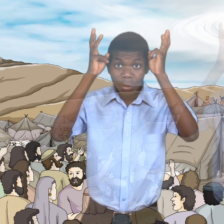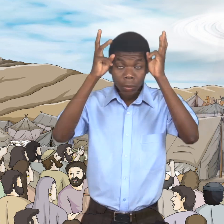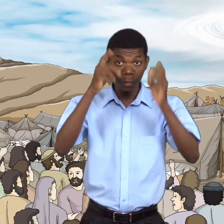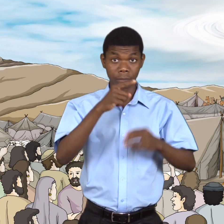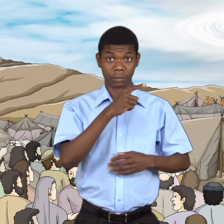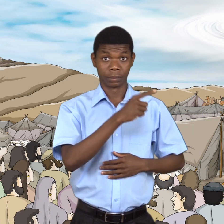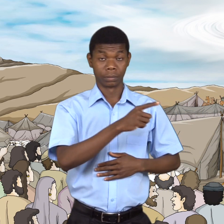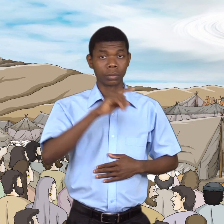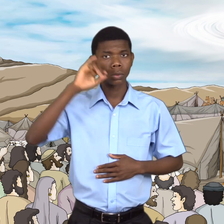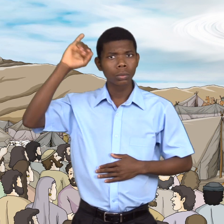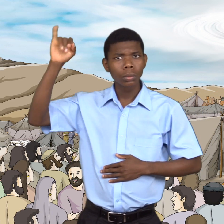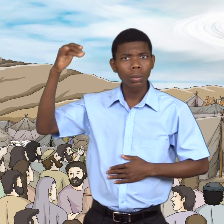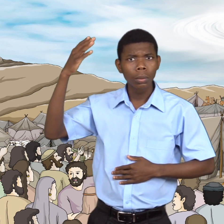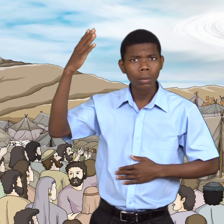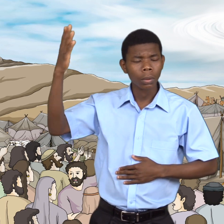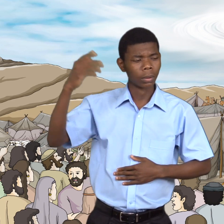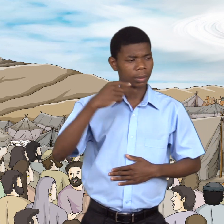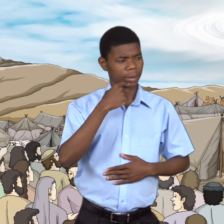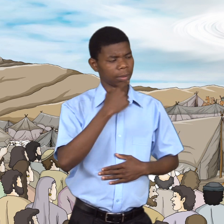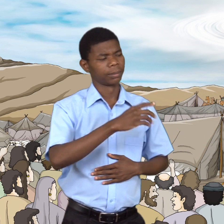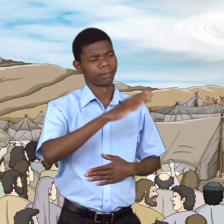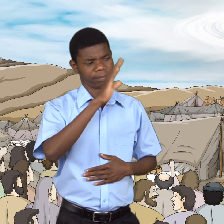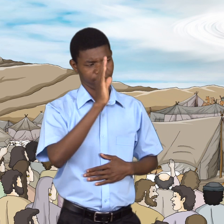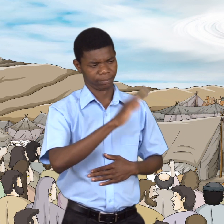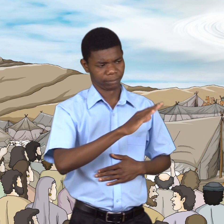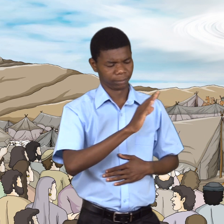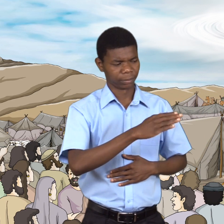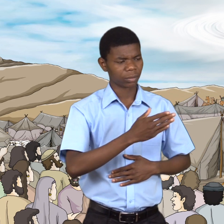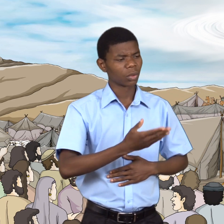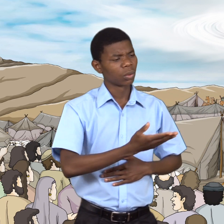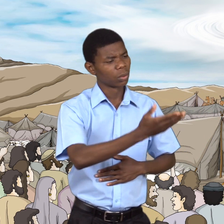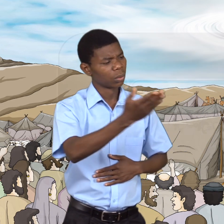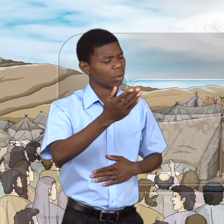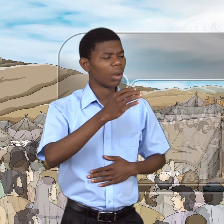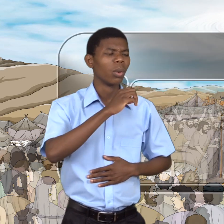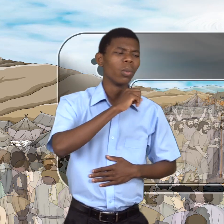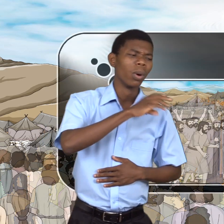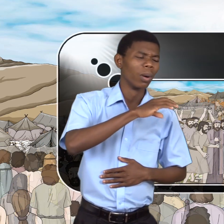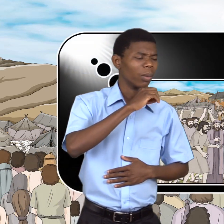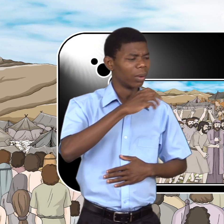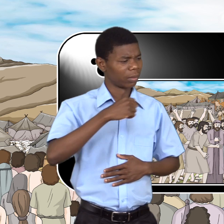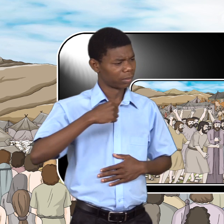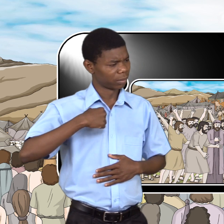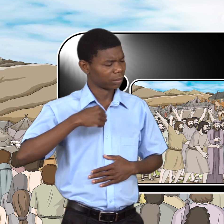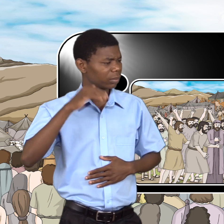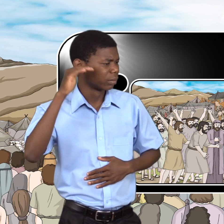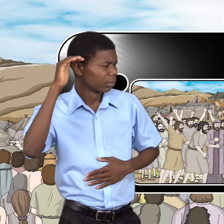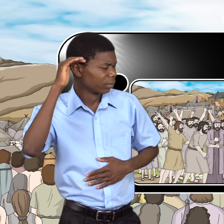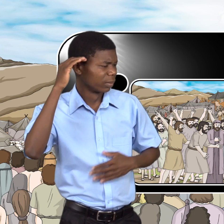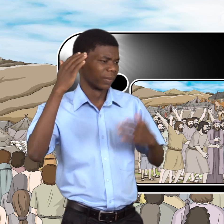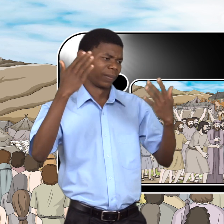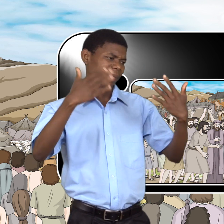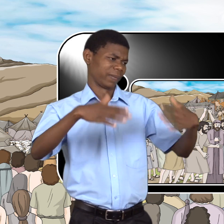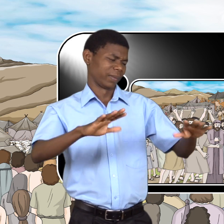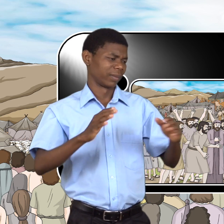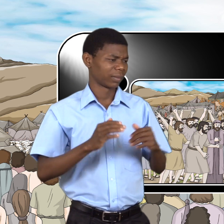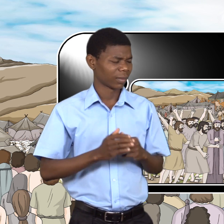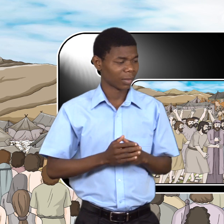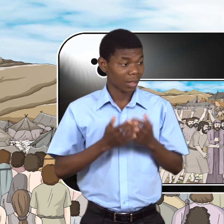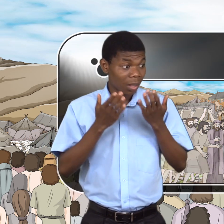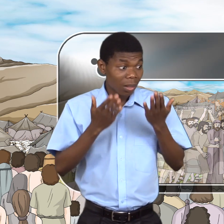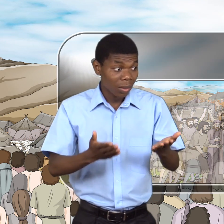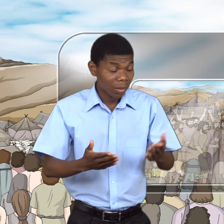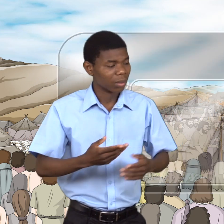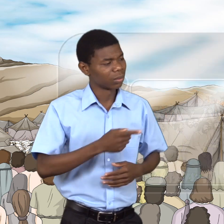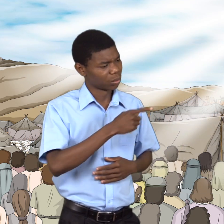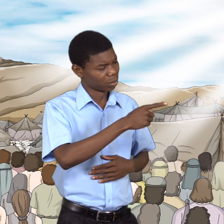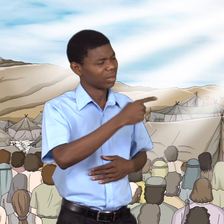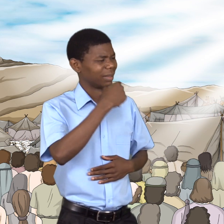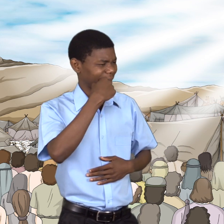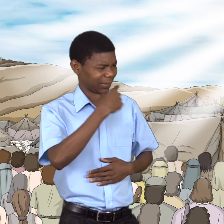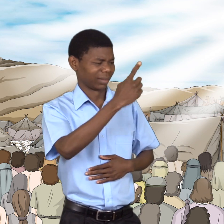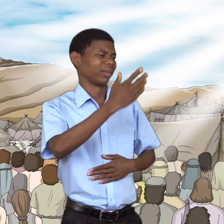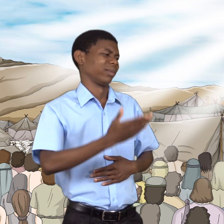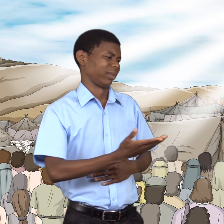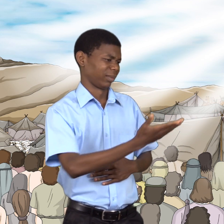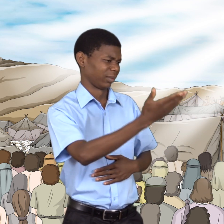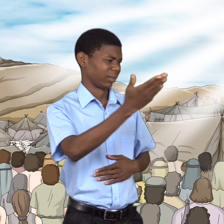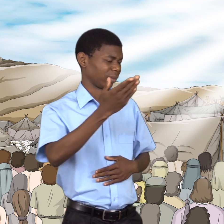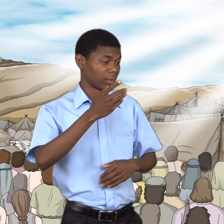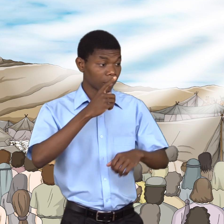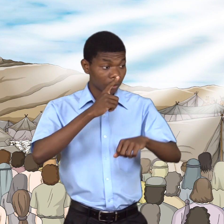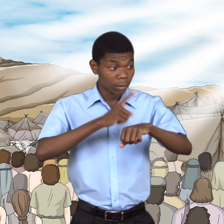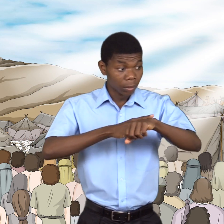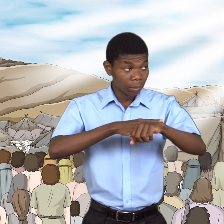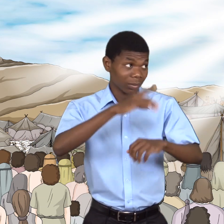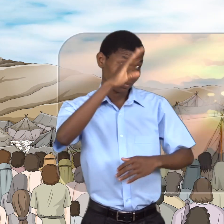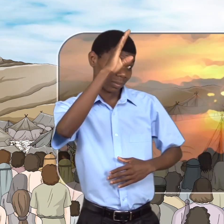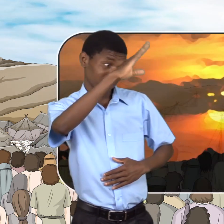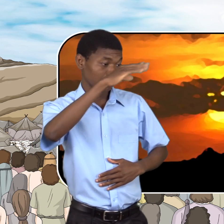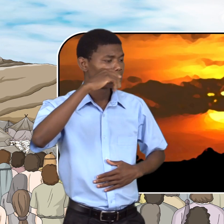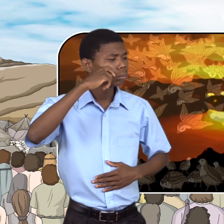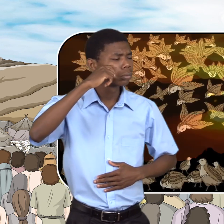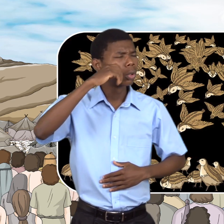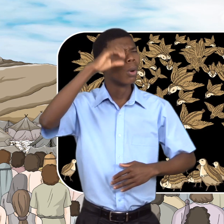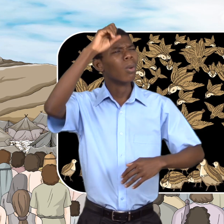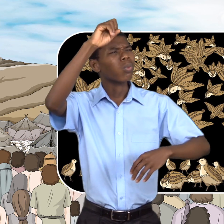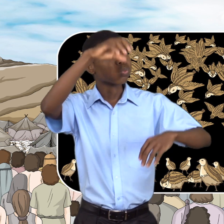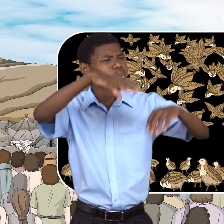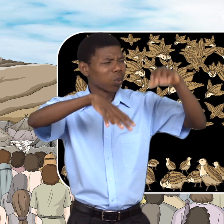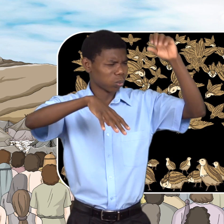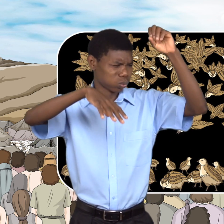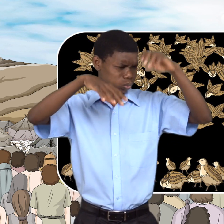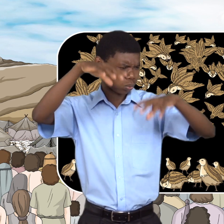Then the LORD said to Moses, “I have heard the grumbling of the Israelites.